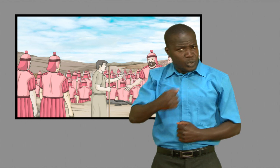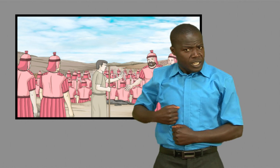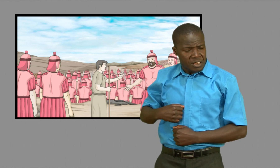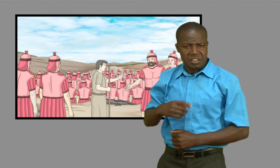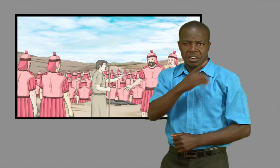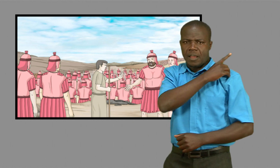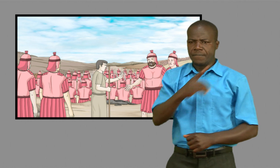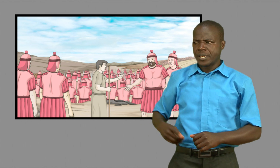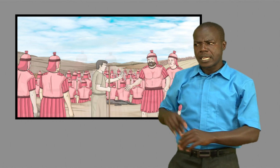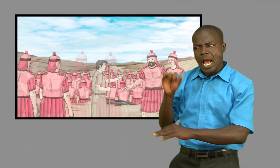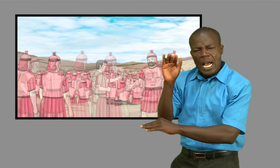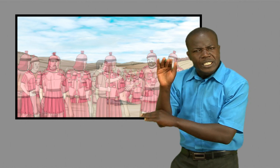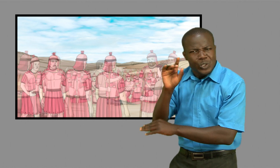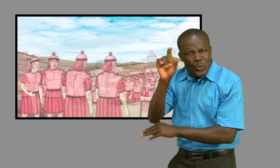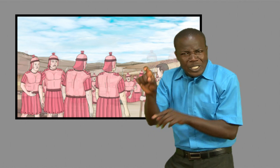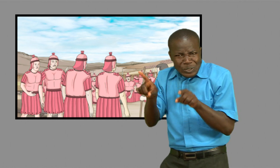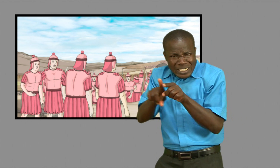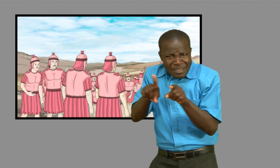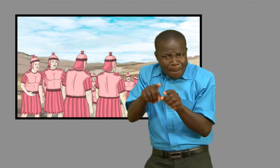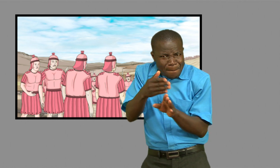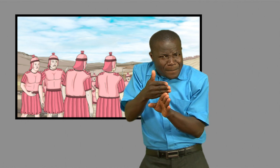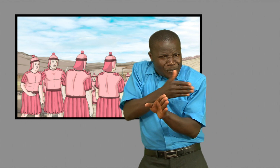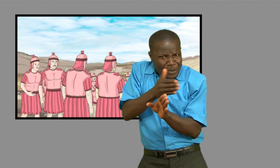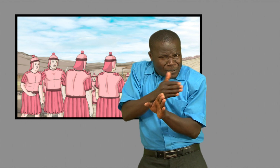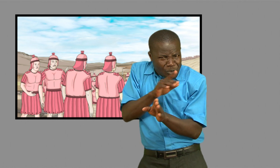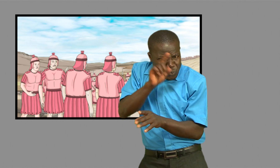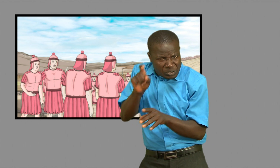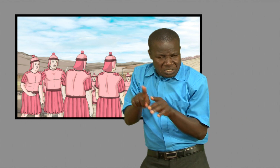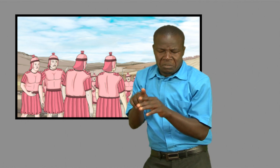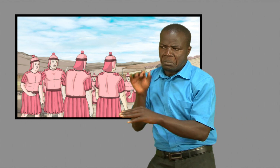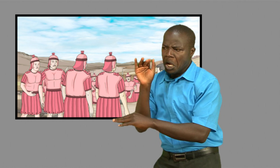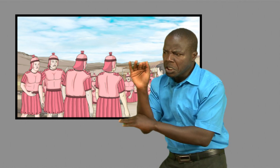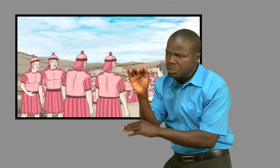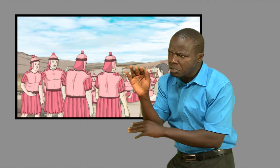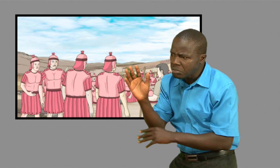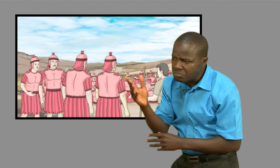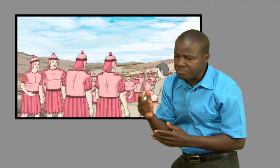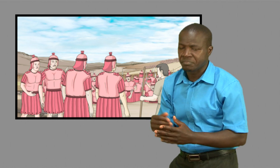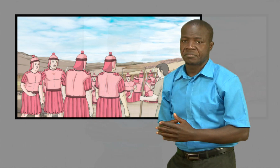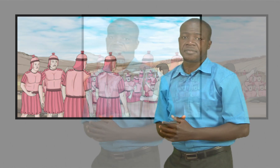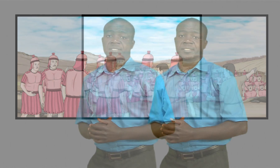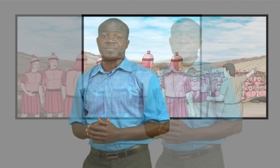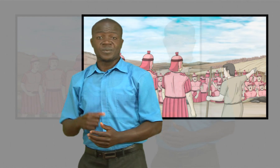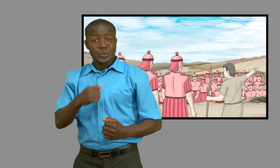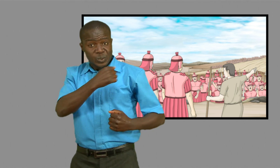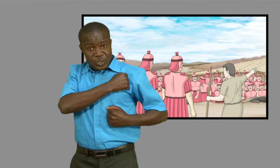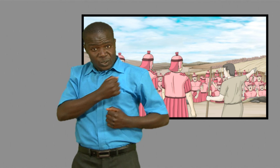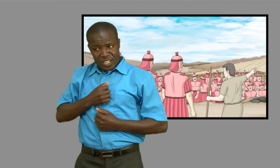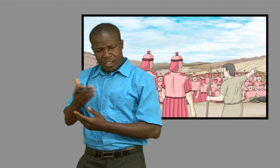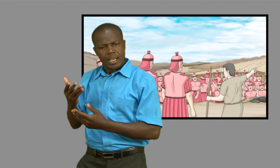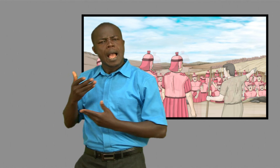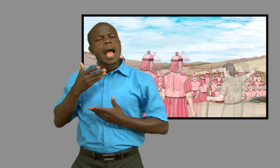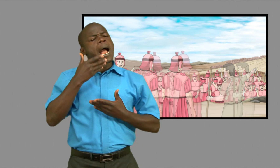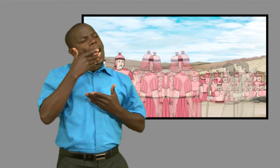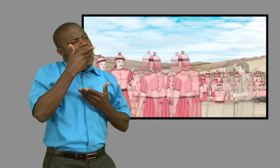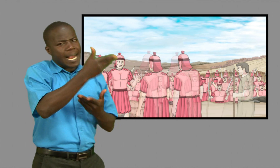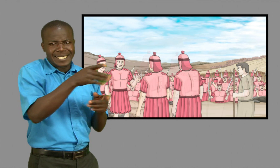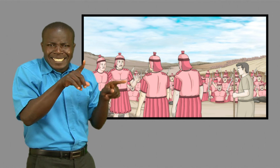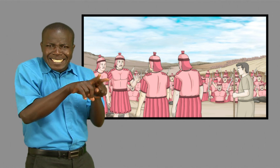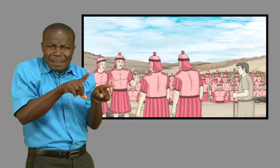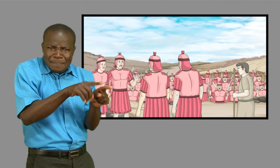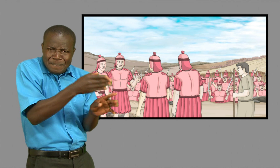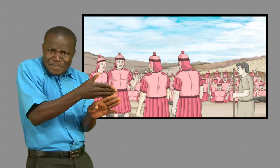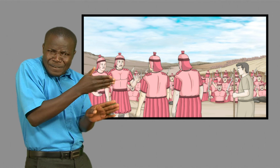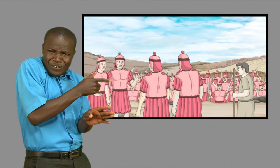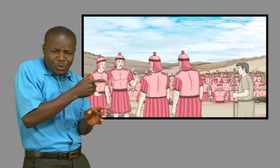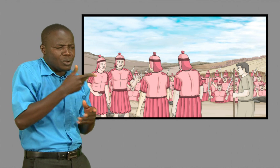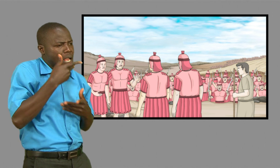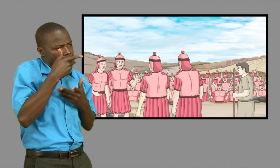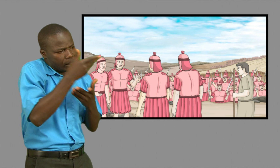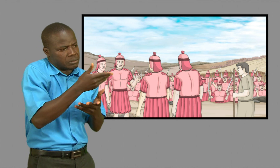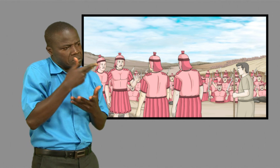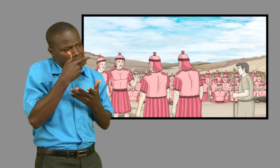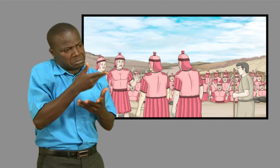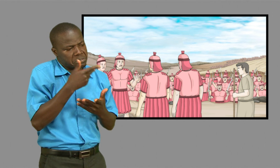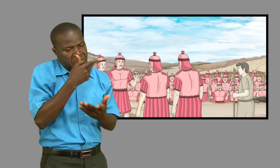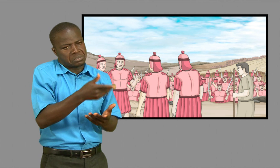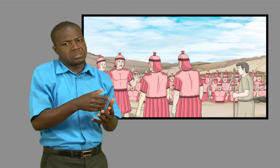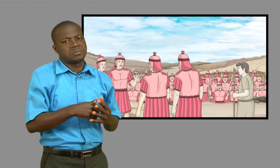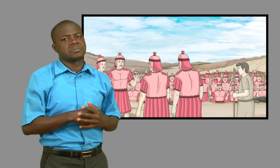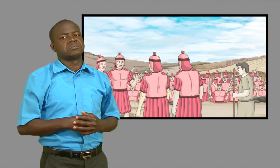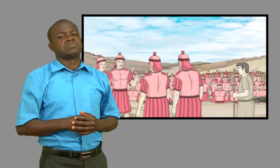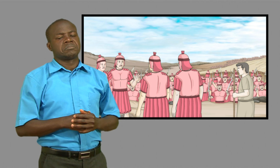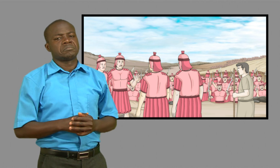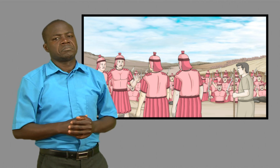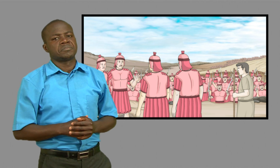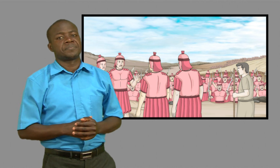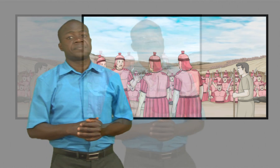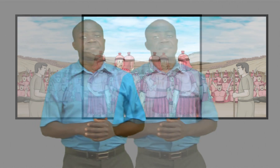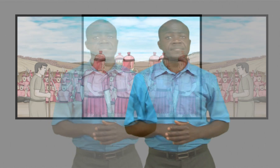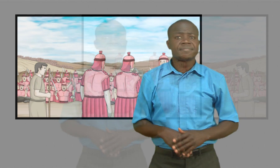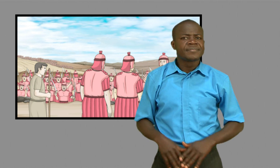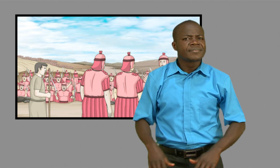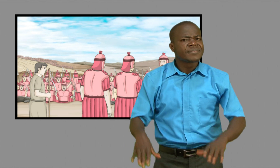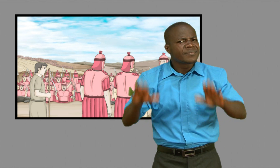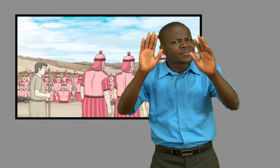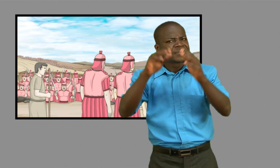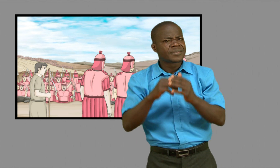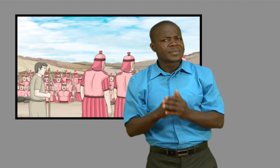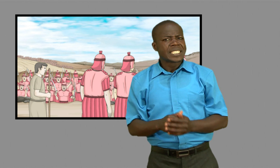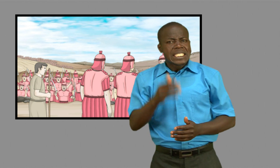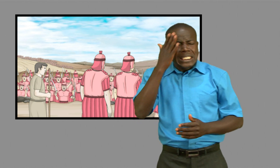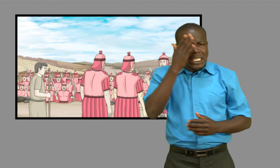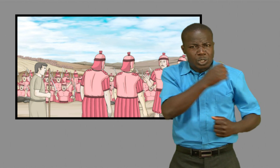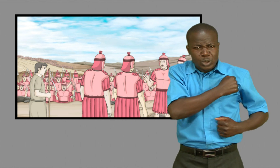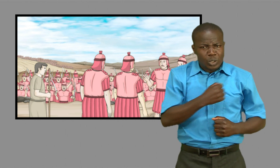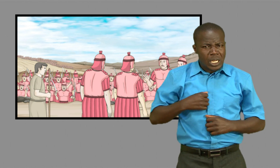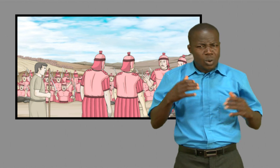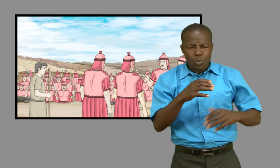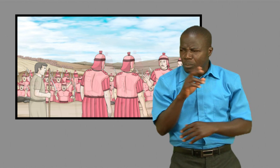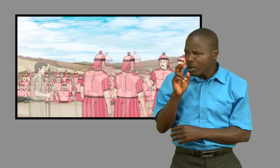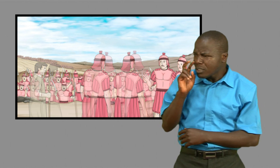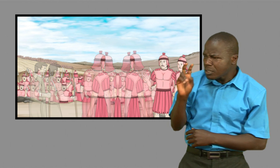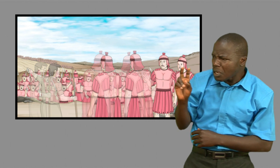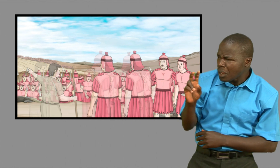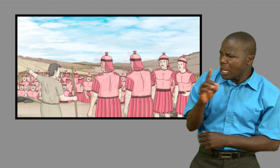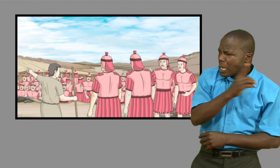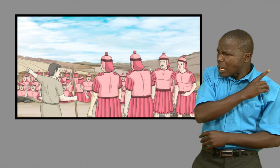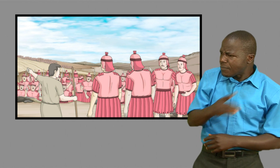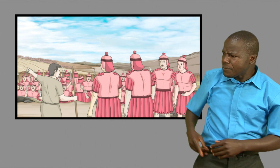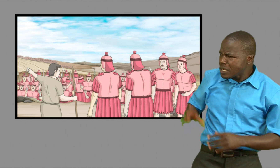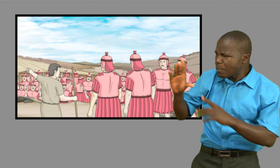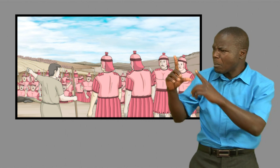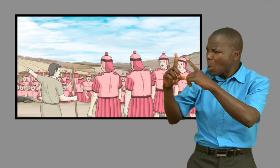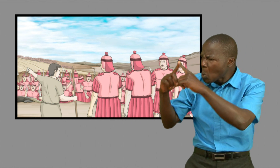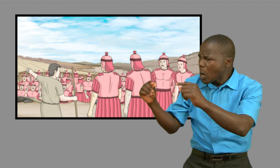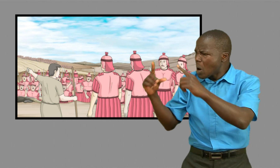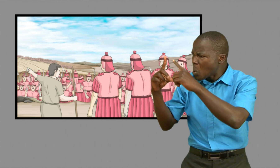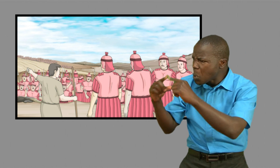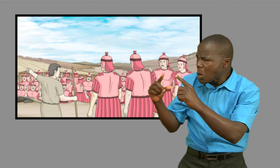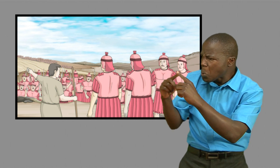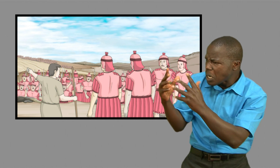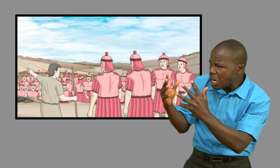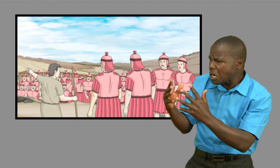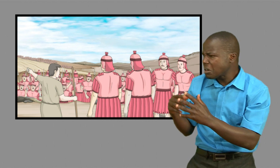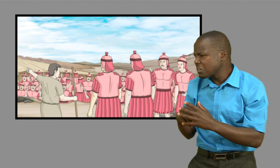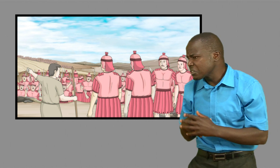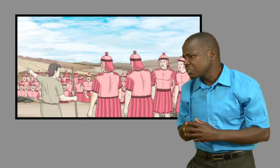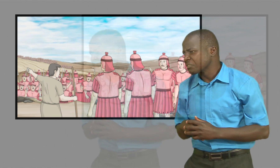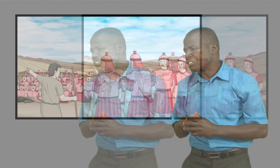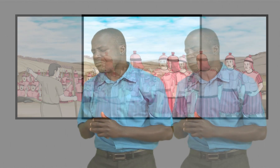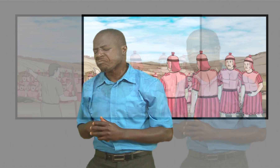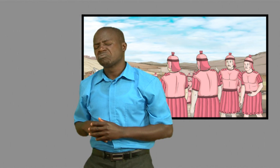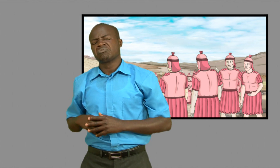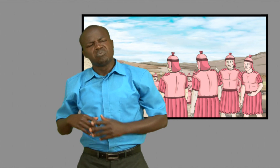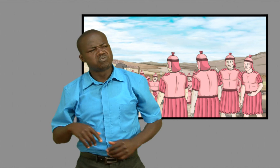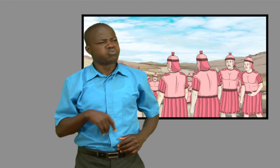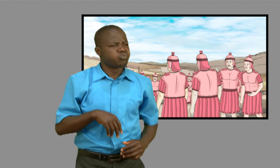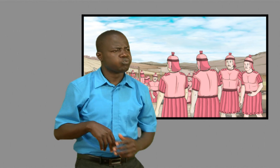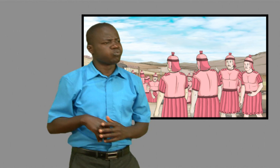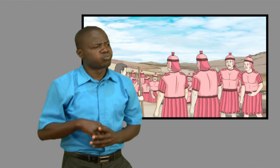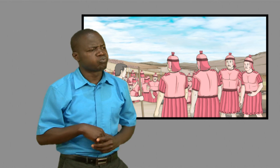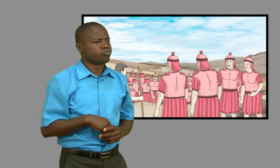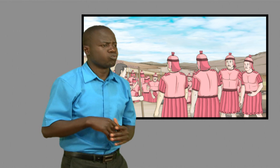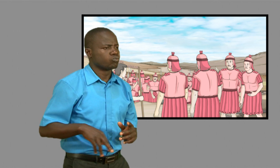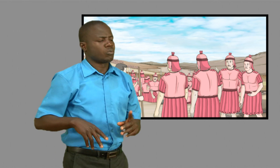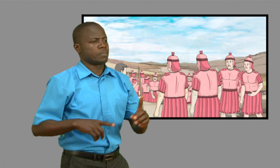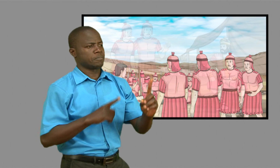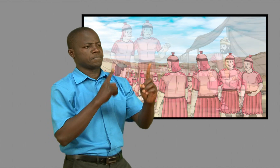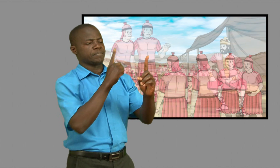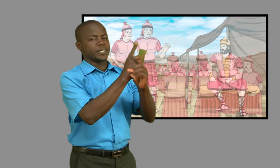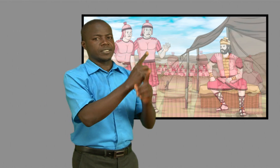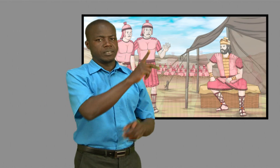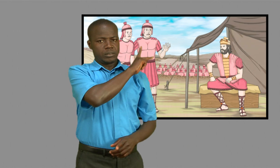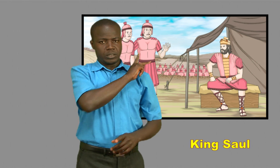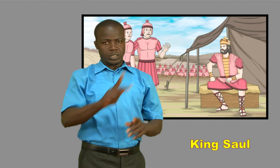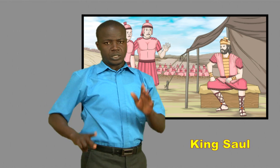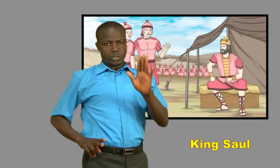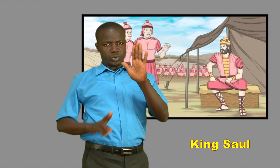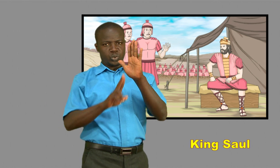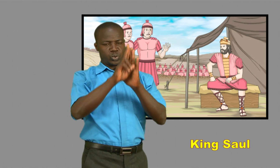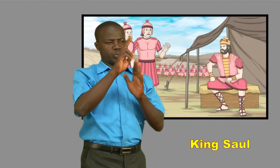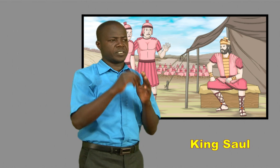Then he turned from him toward another and asked about the offer, and those people answered him just as the first ones had answered.